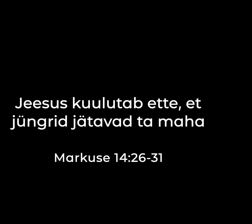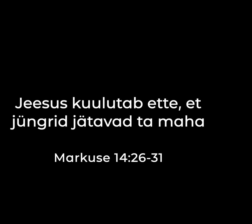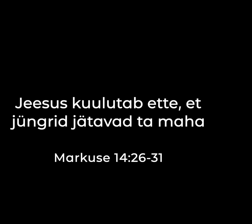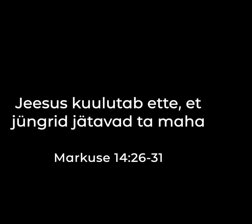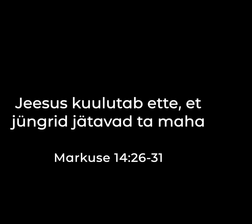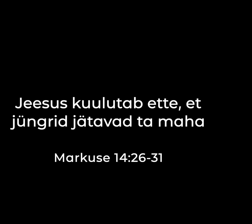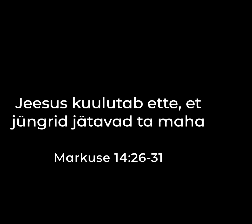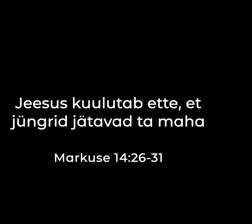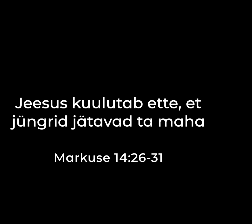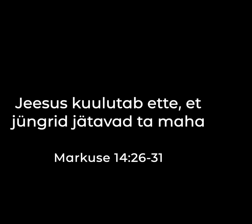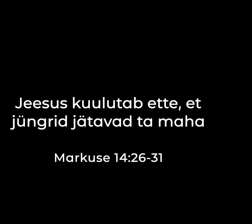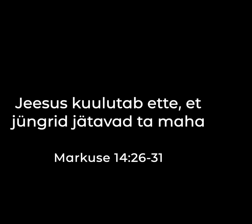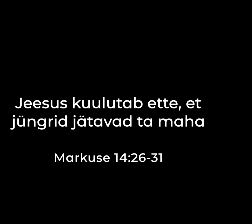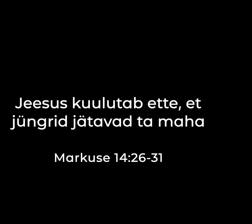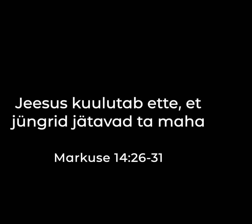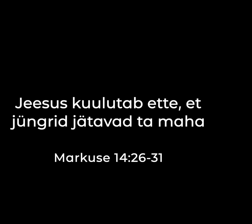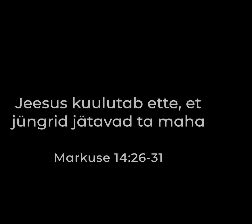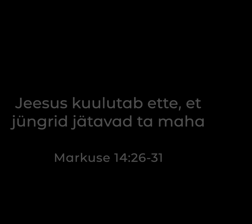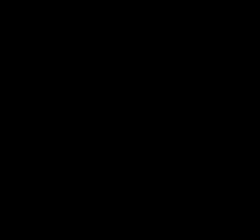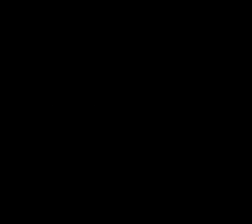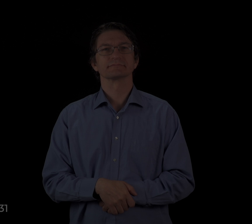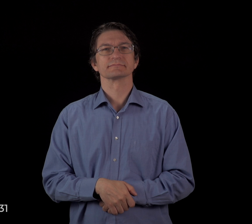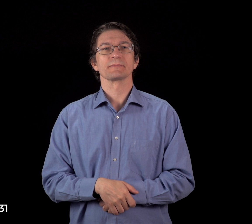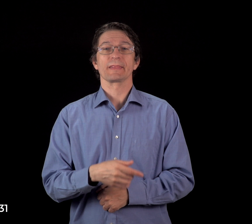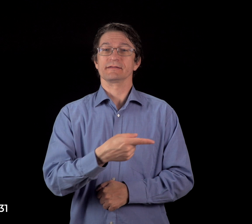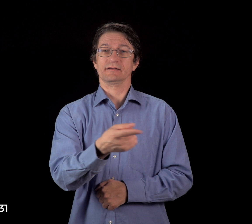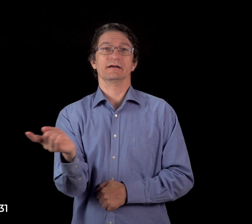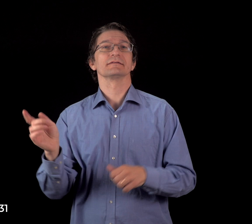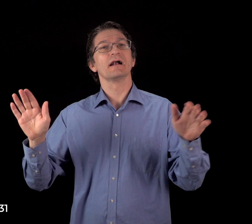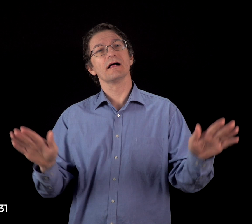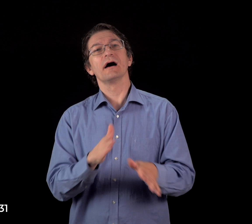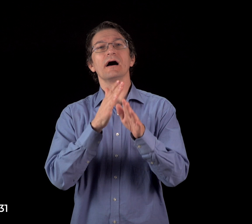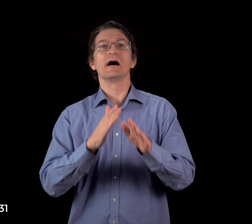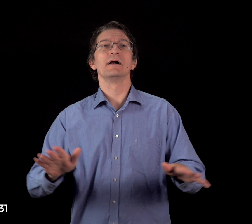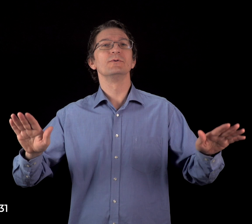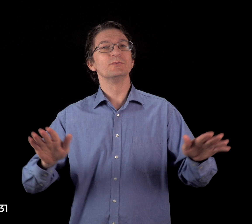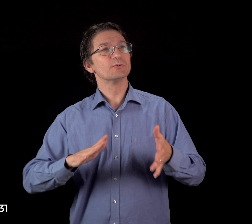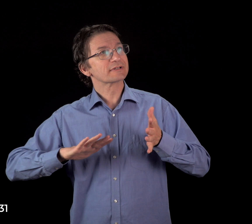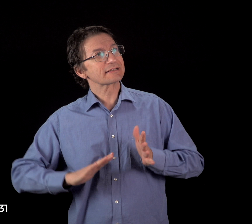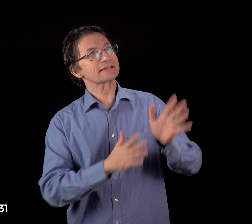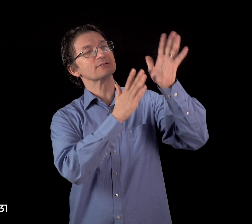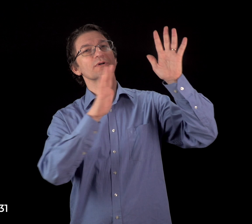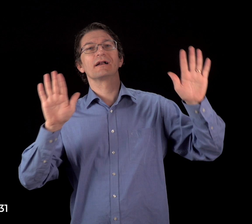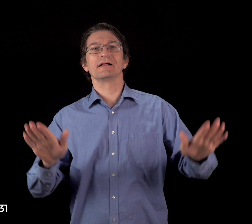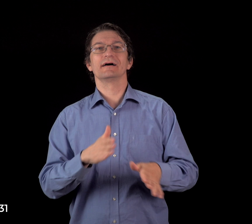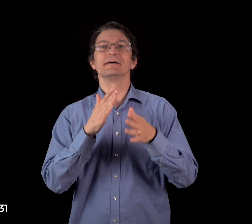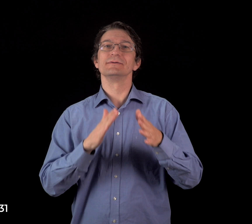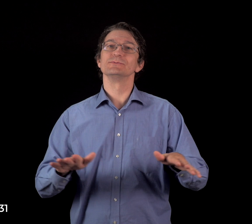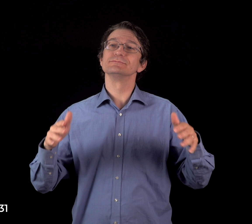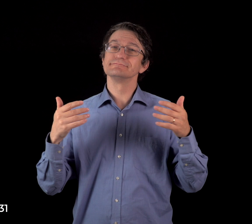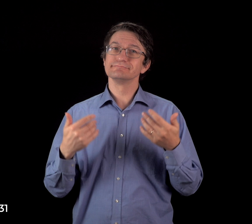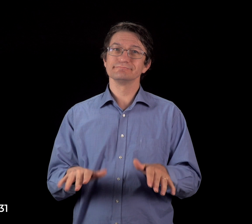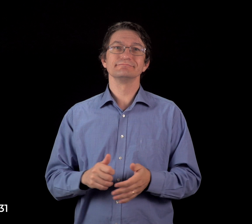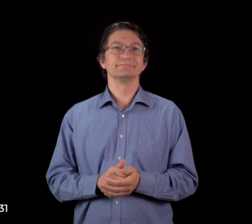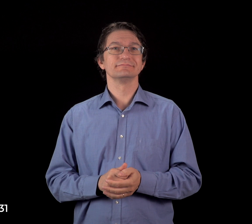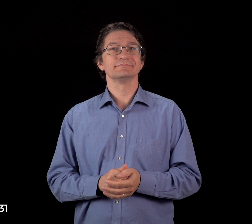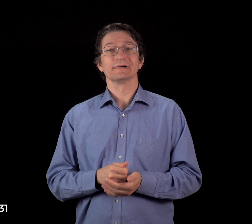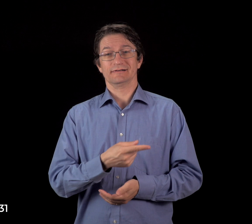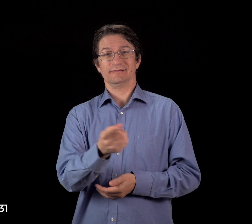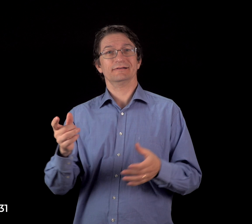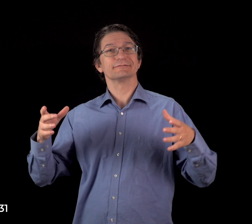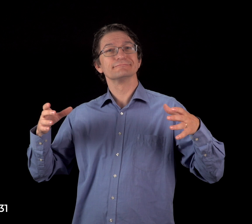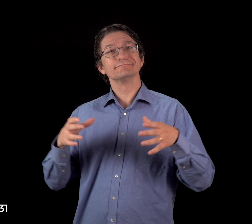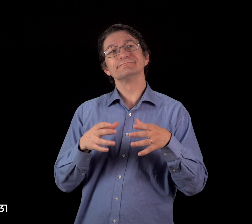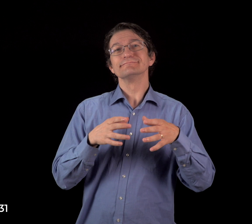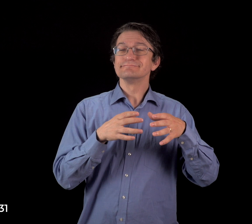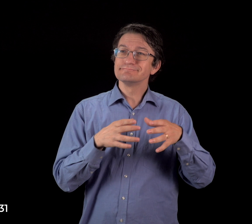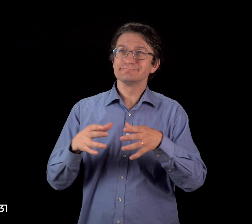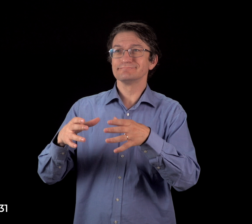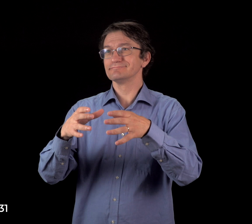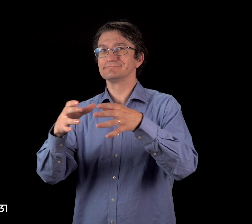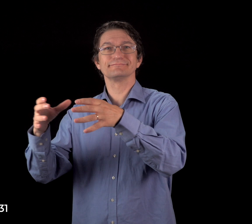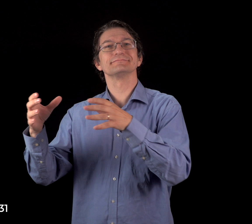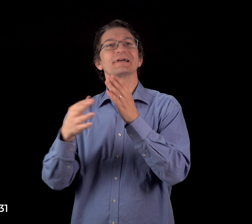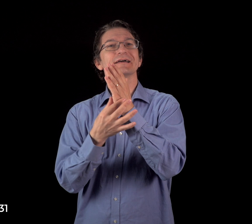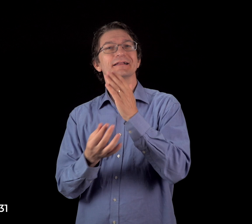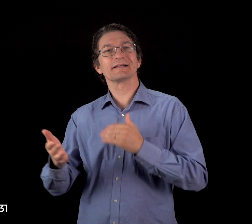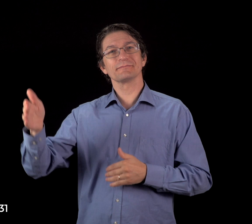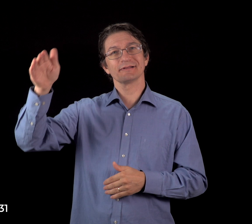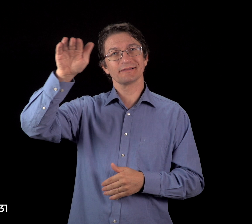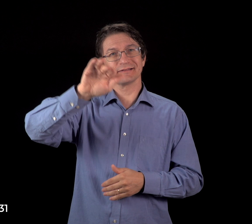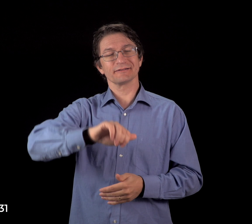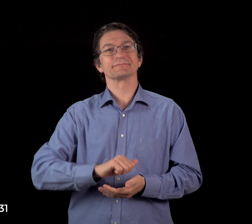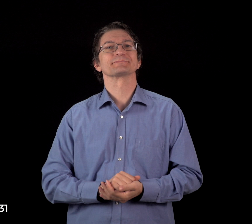And when they had sung a hymn, they went out to the Mount of Olives.